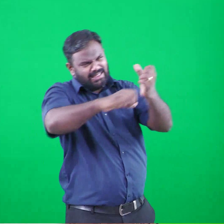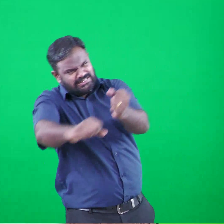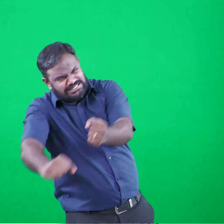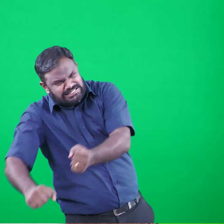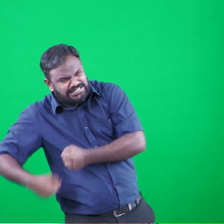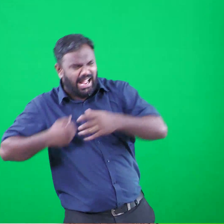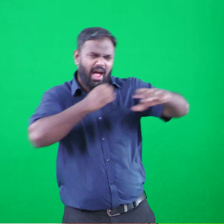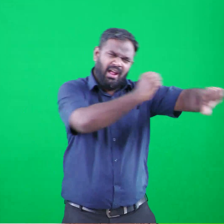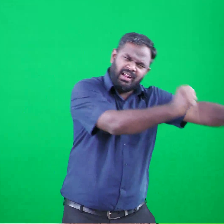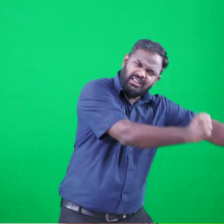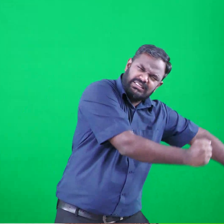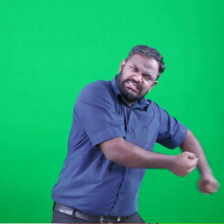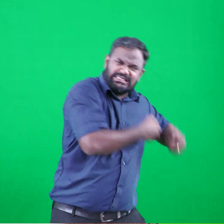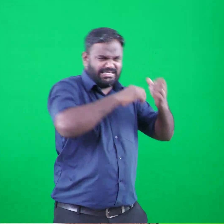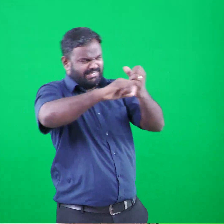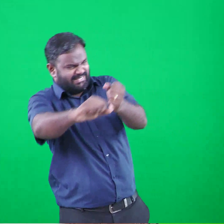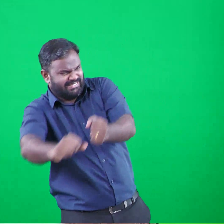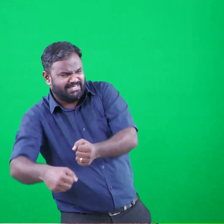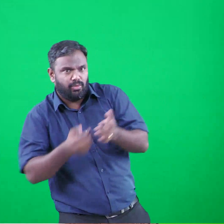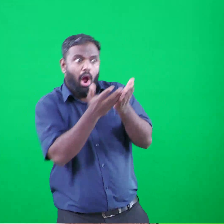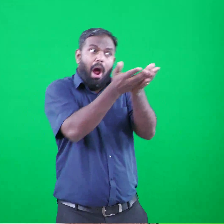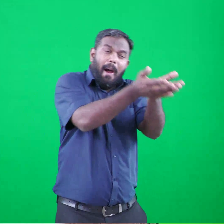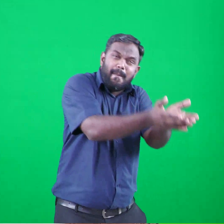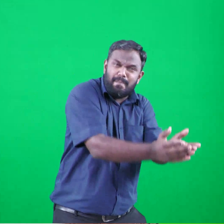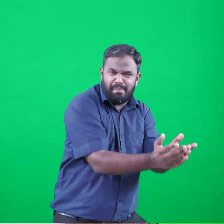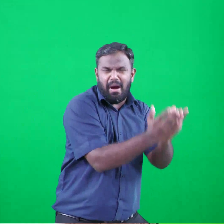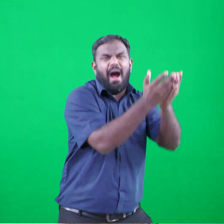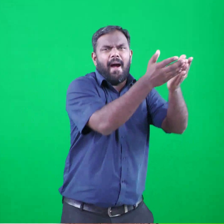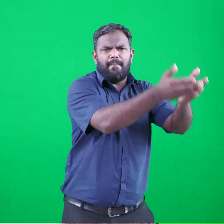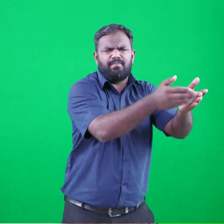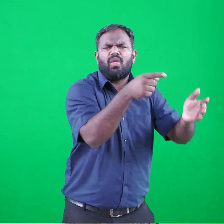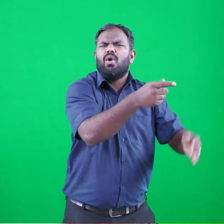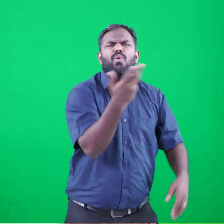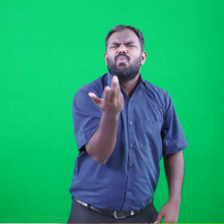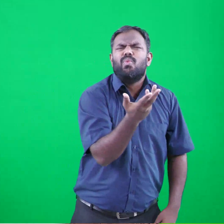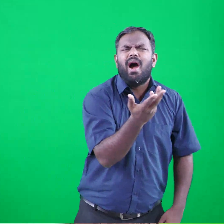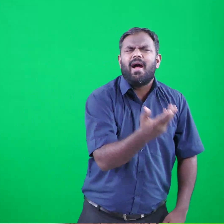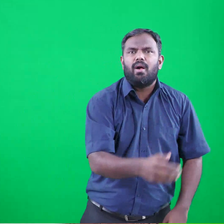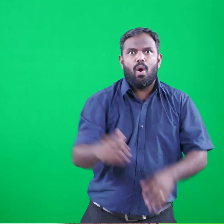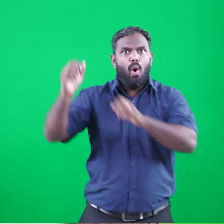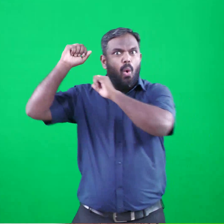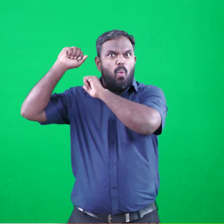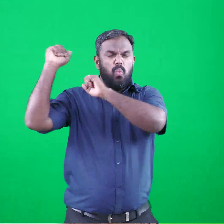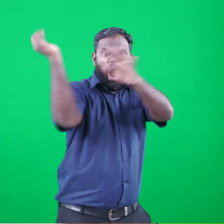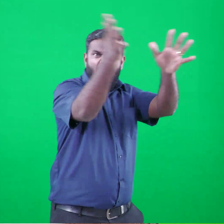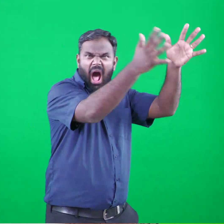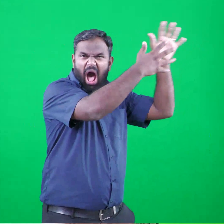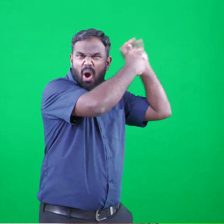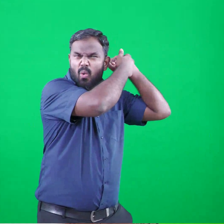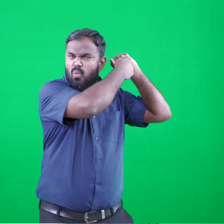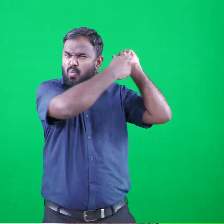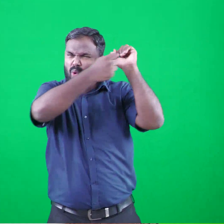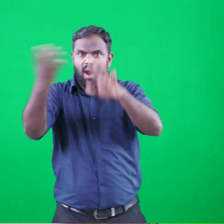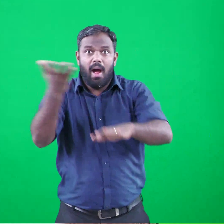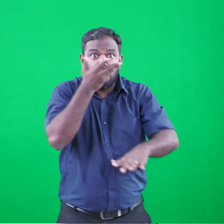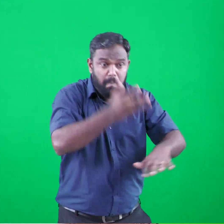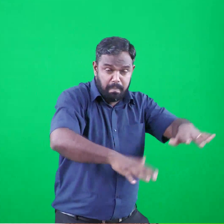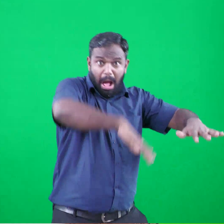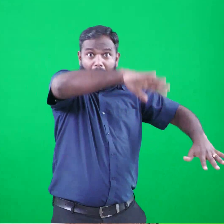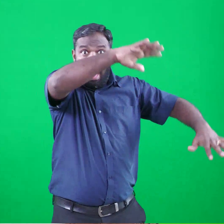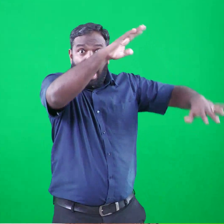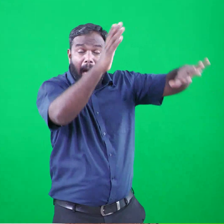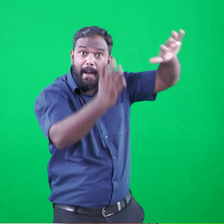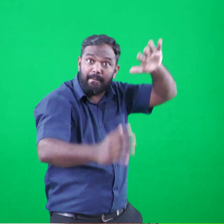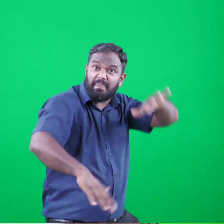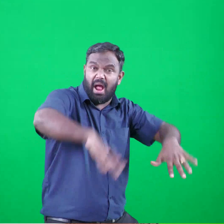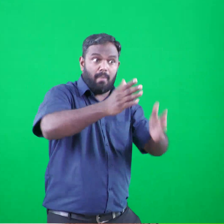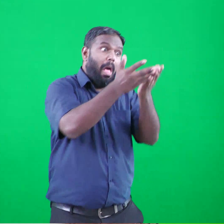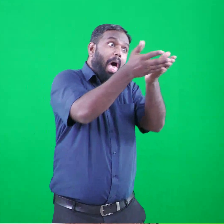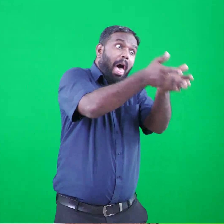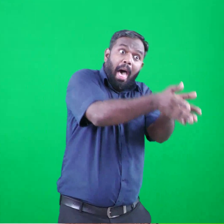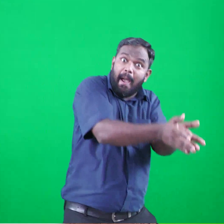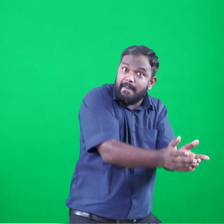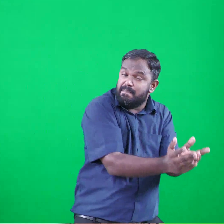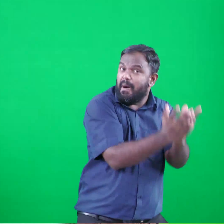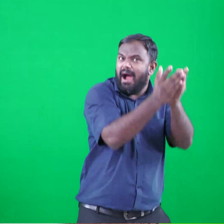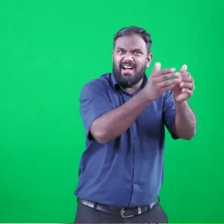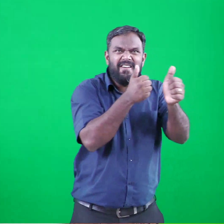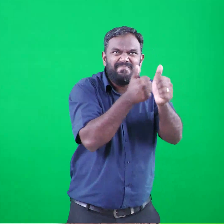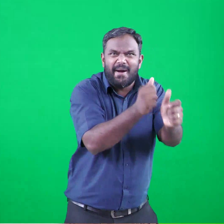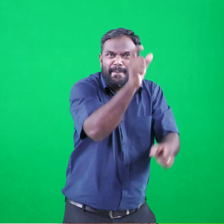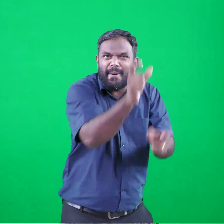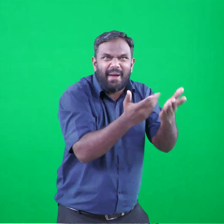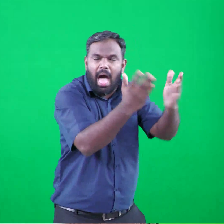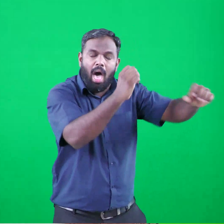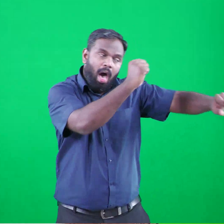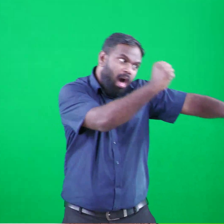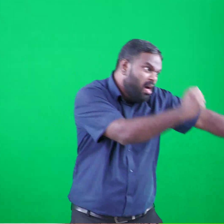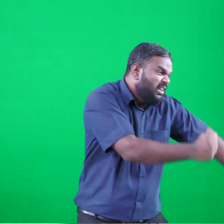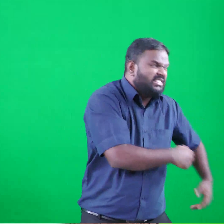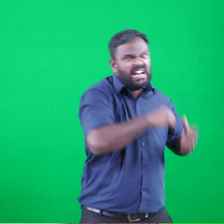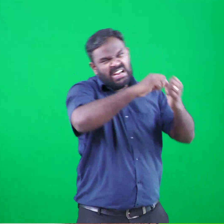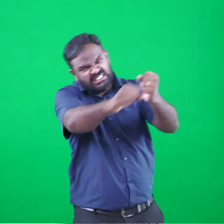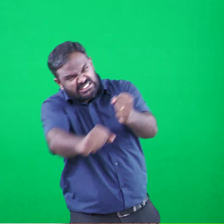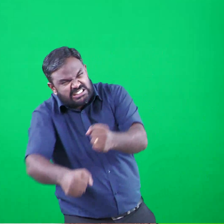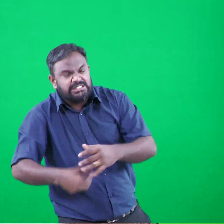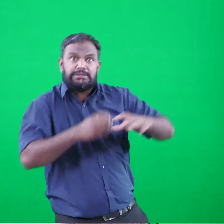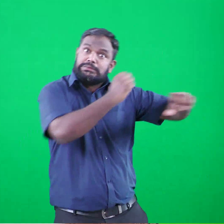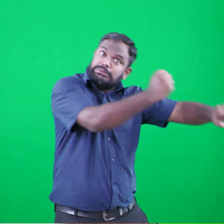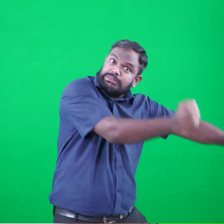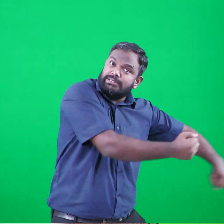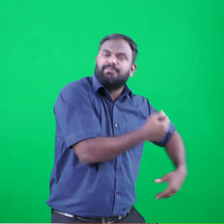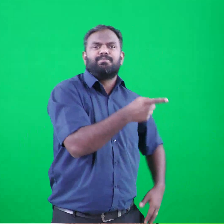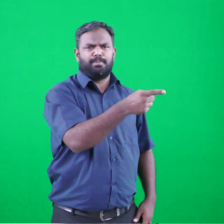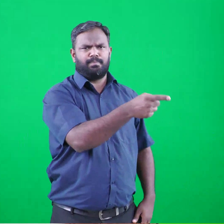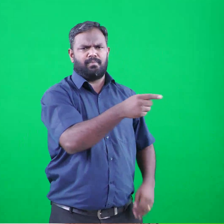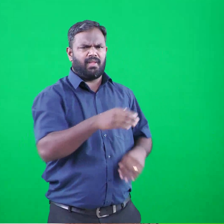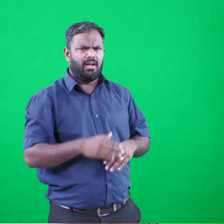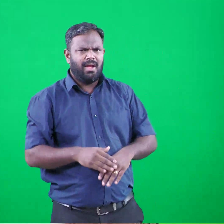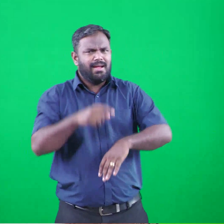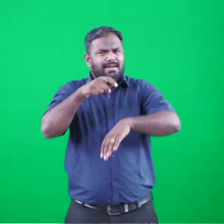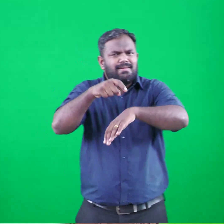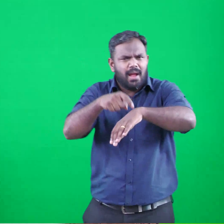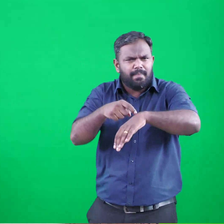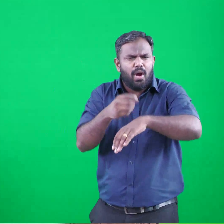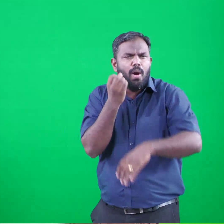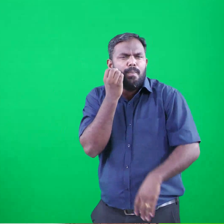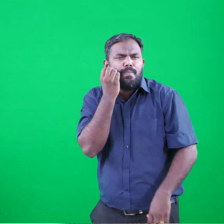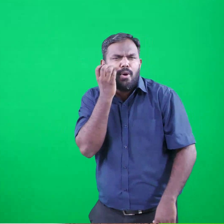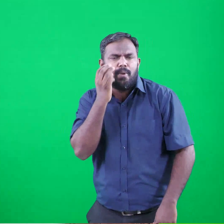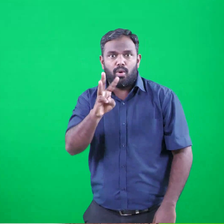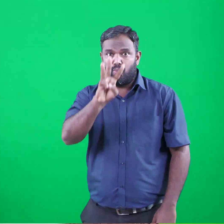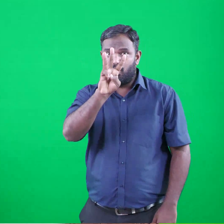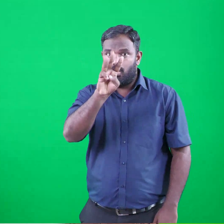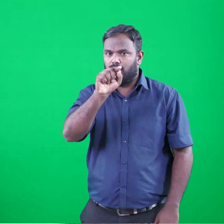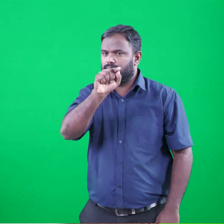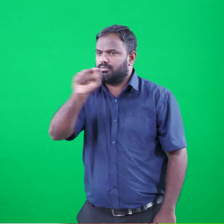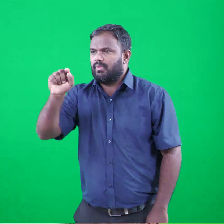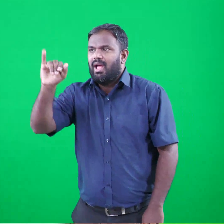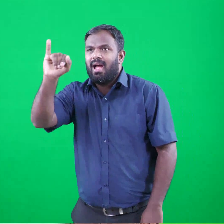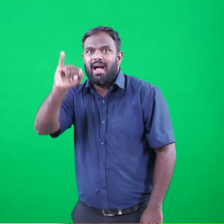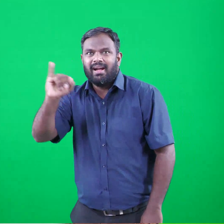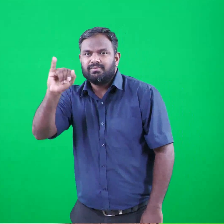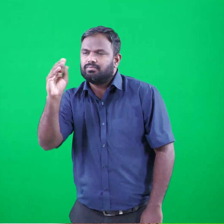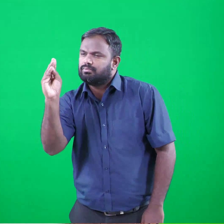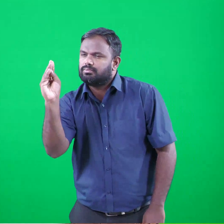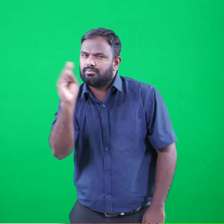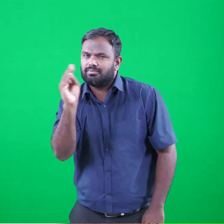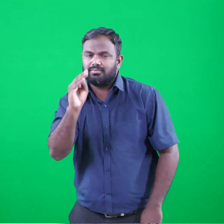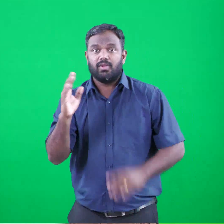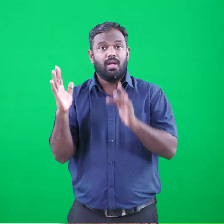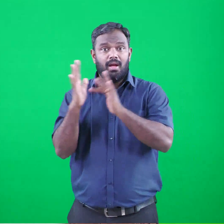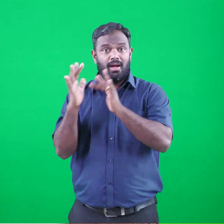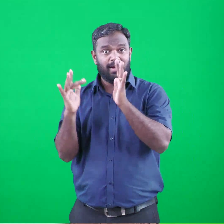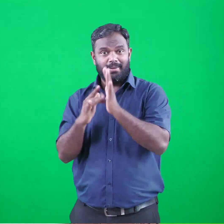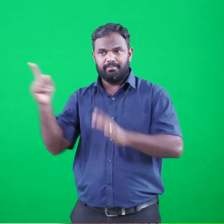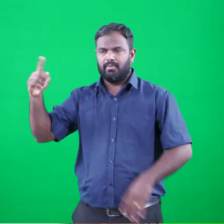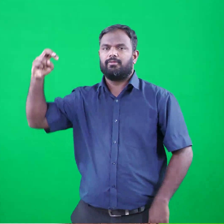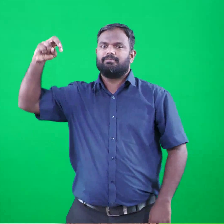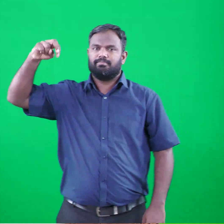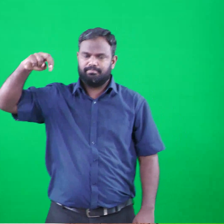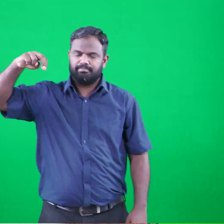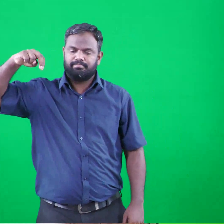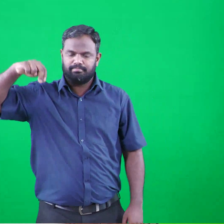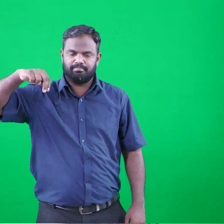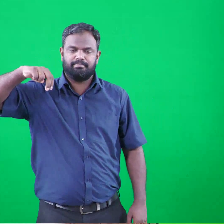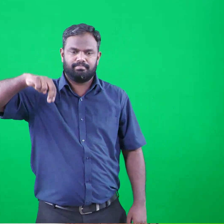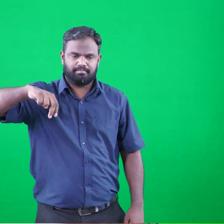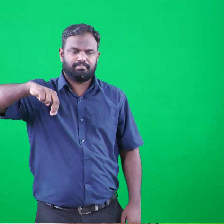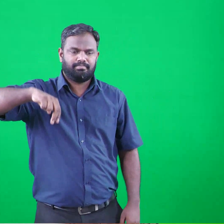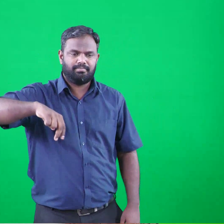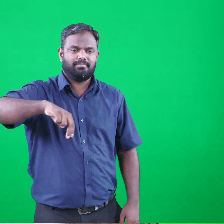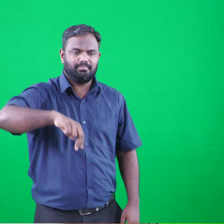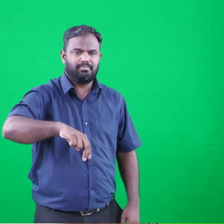About the fourth watch of the night, Jesus went out to them, walking on the sea.